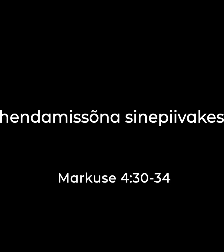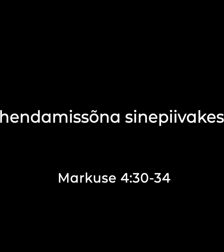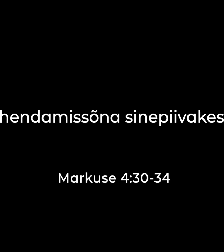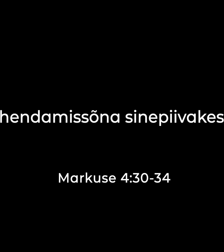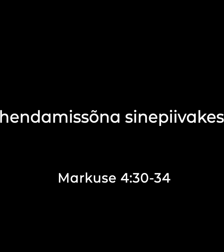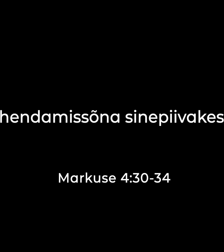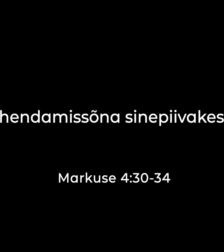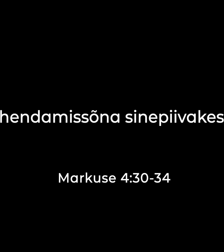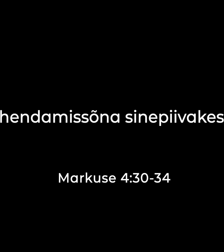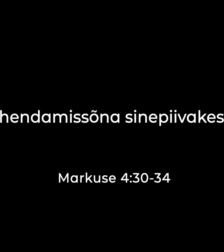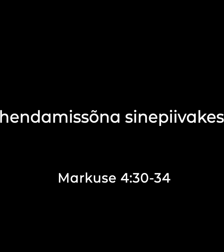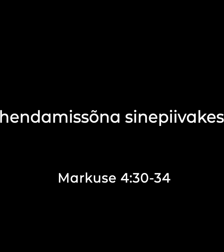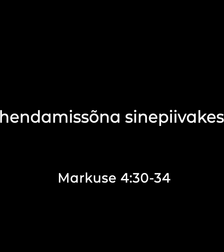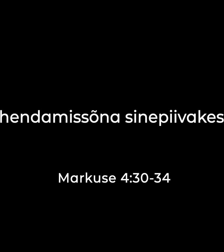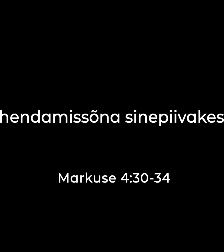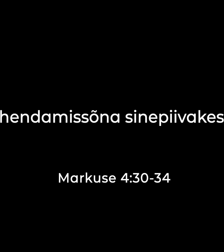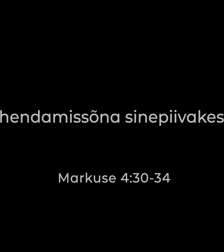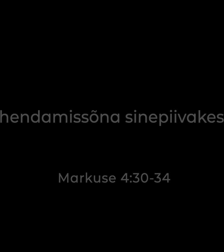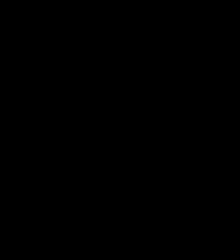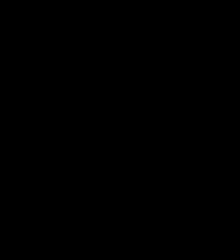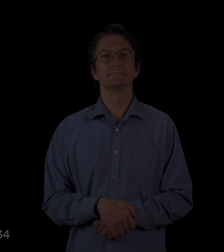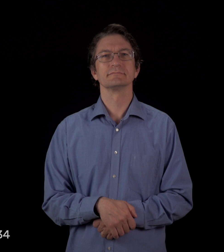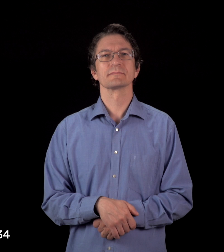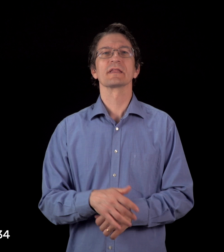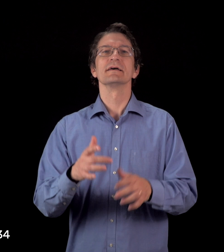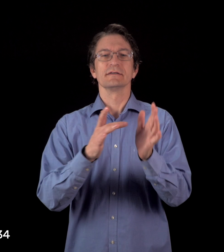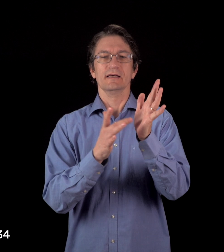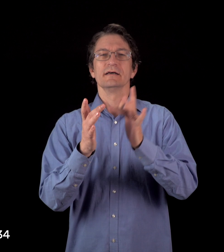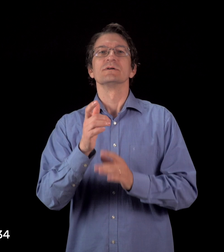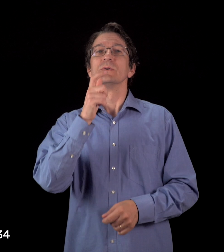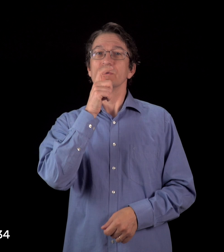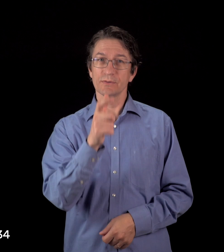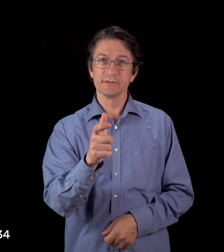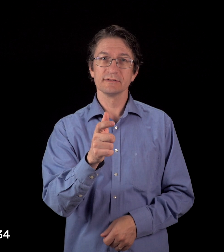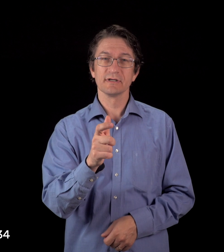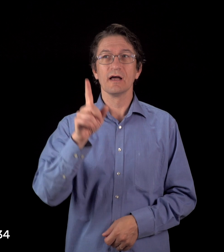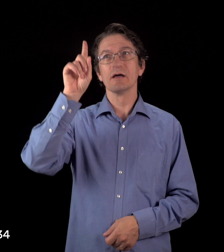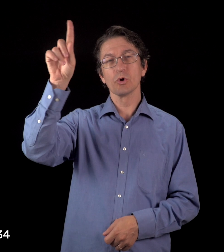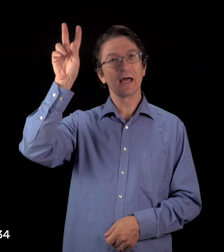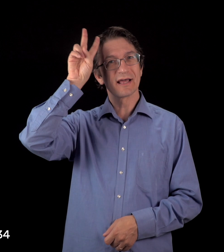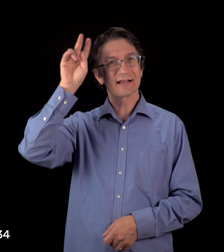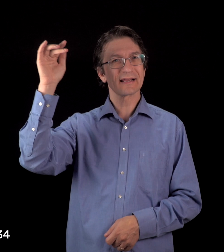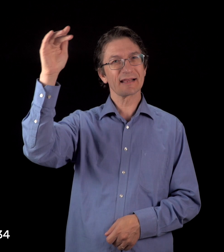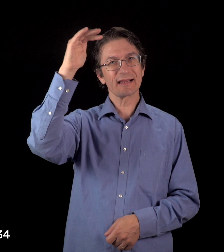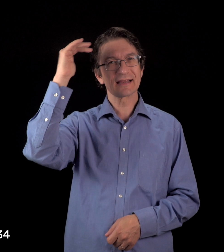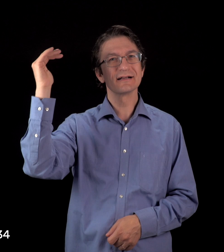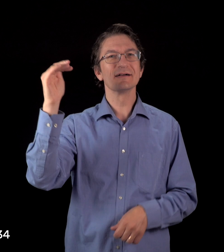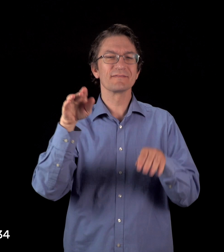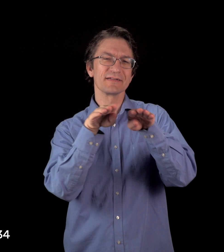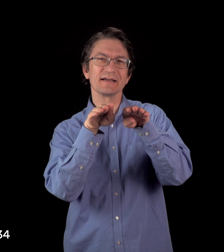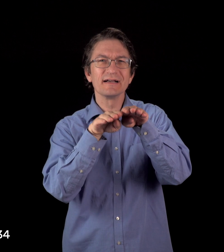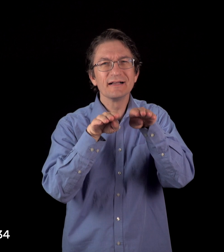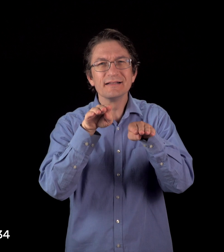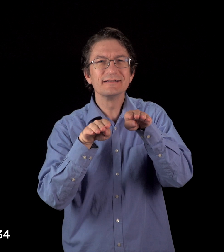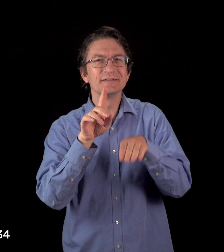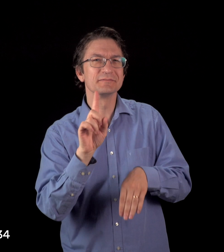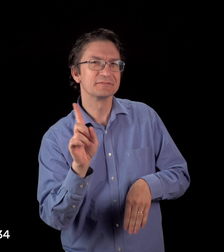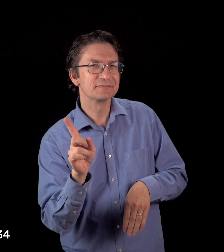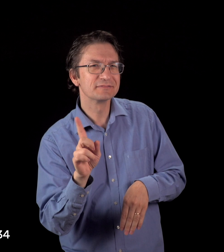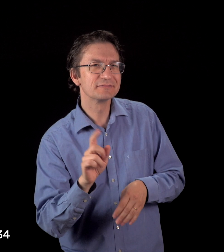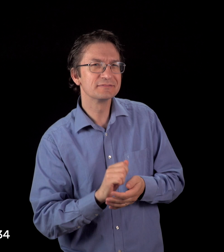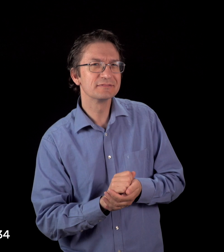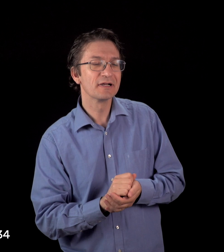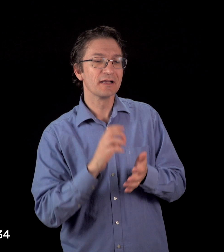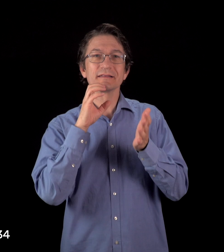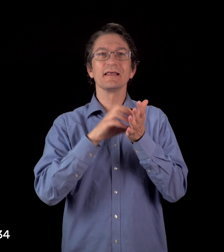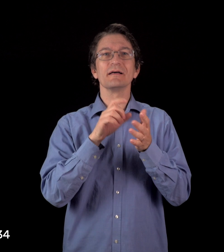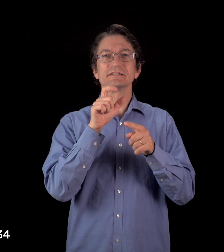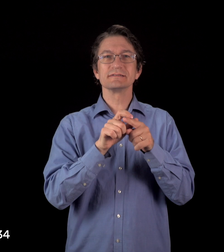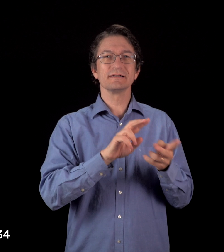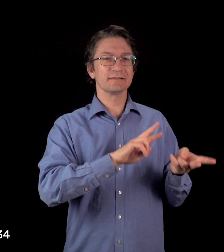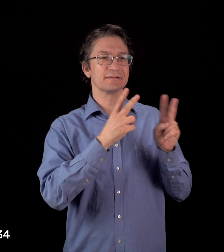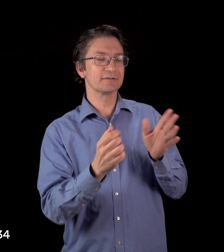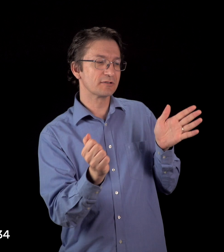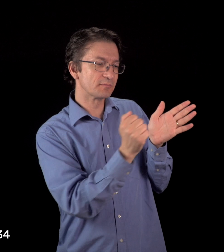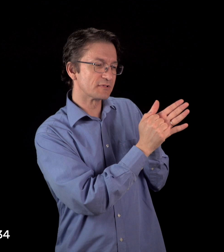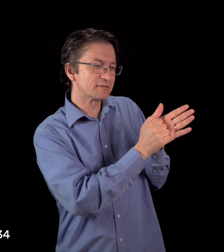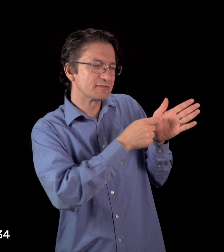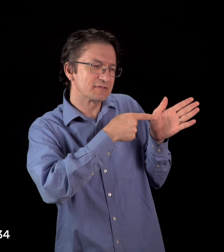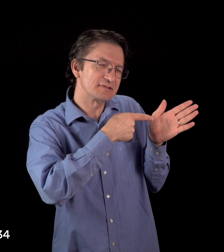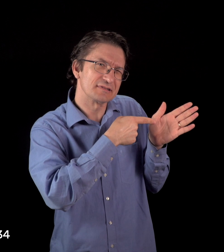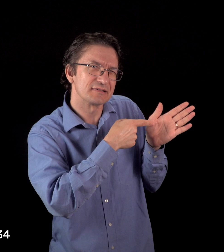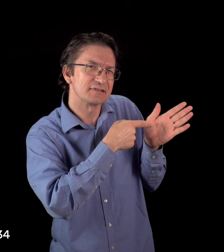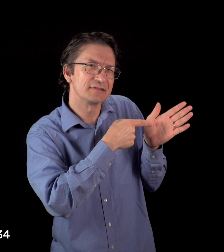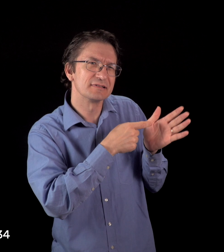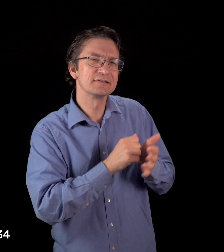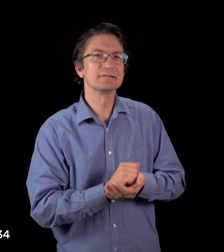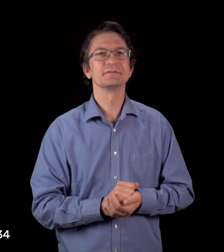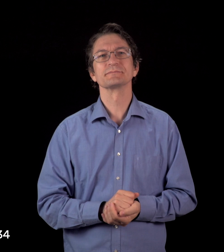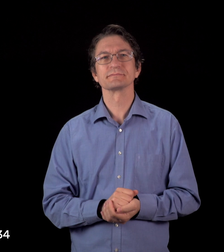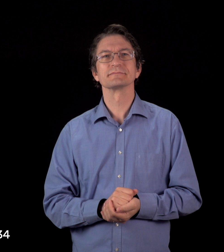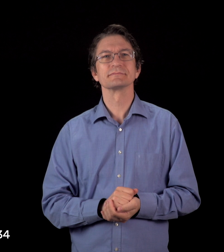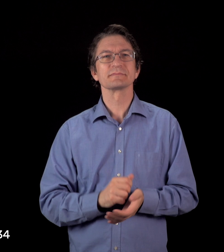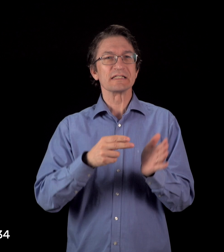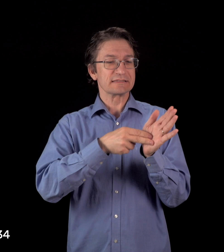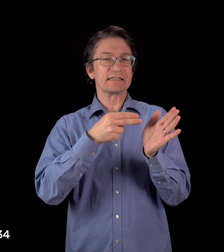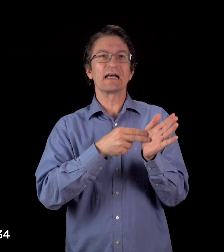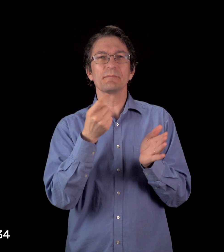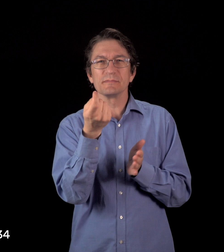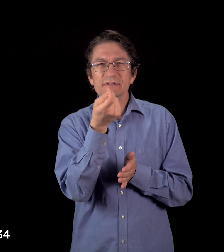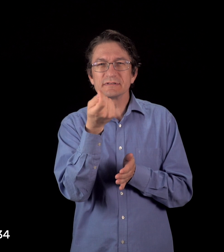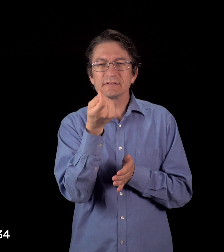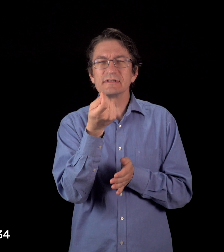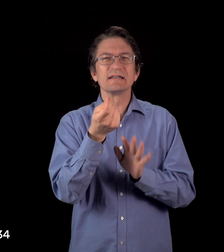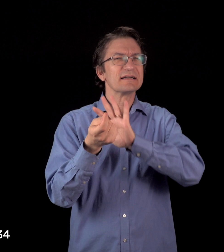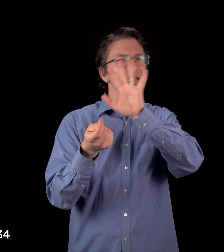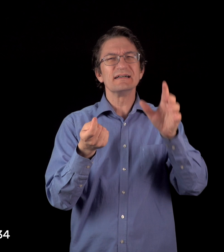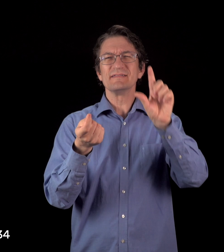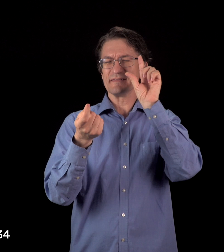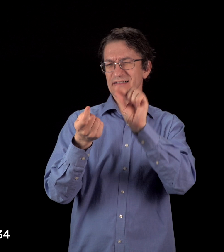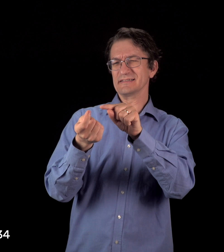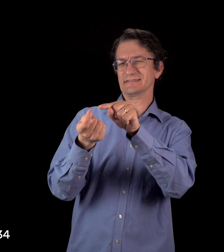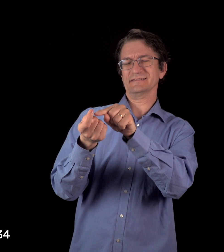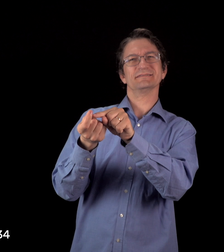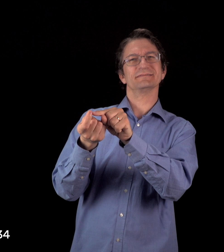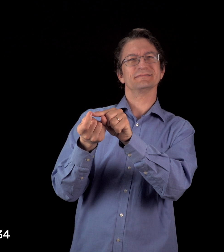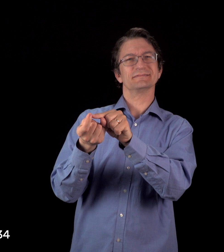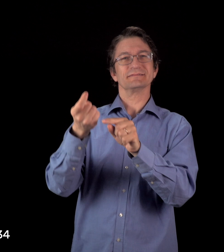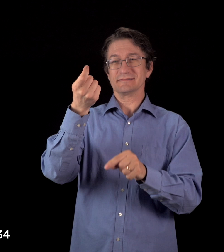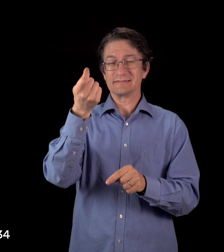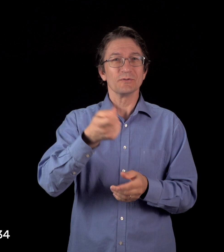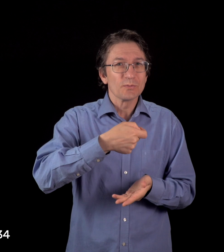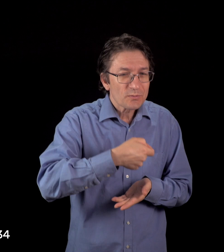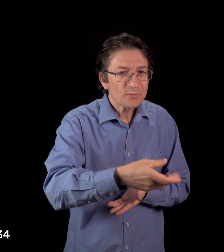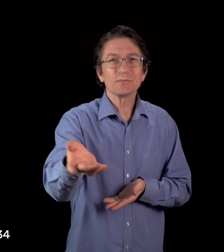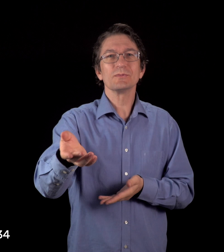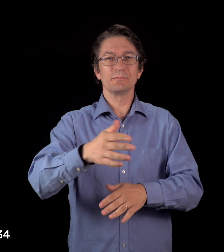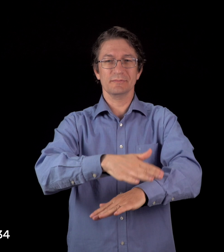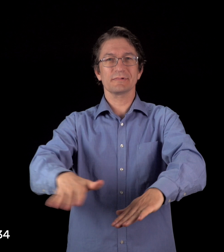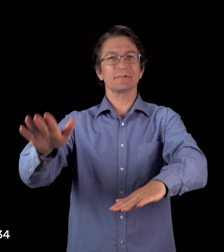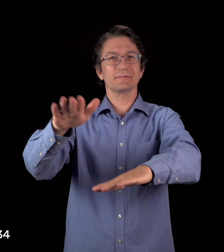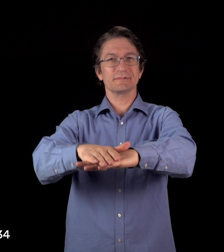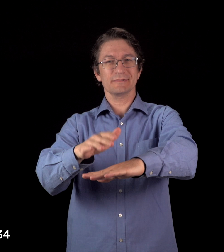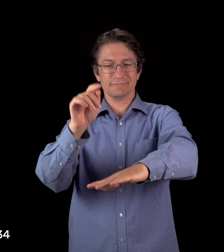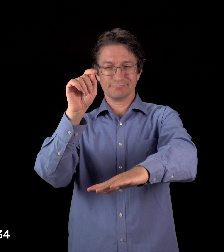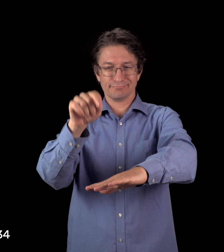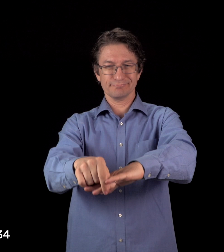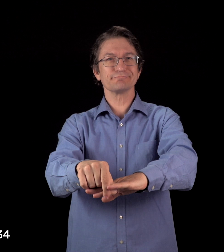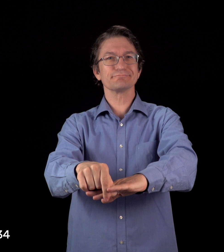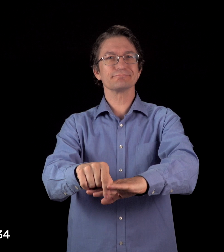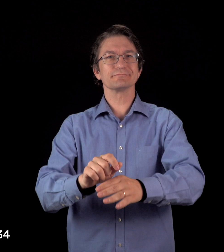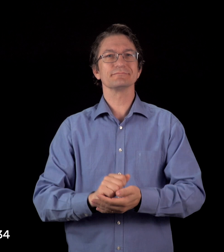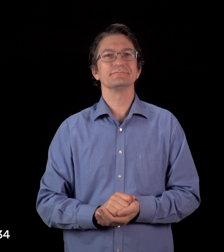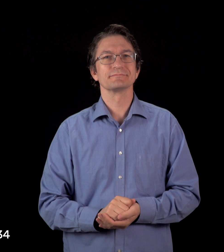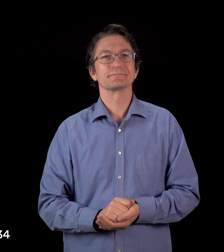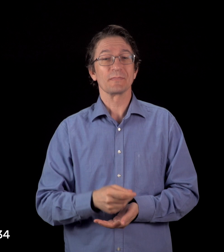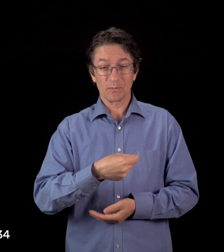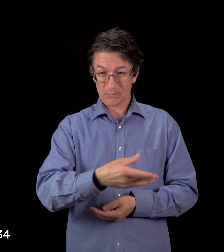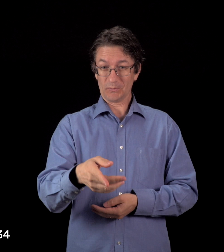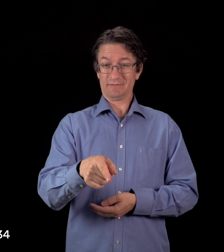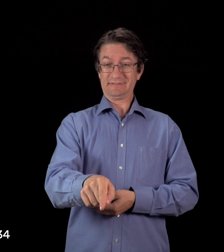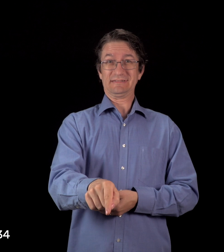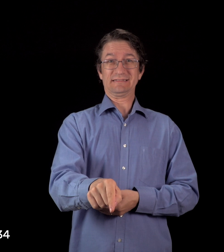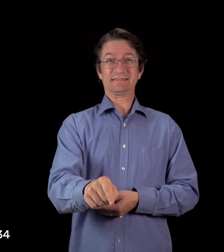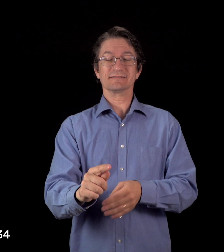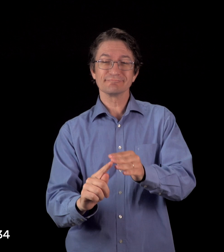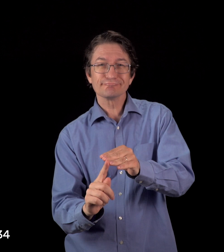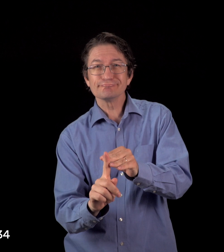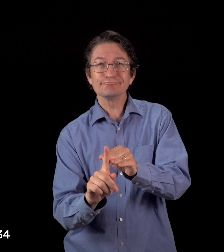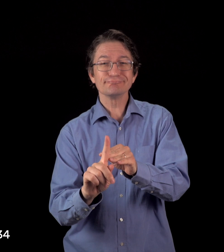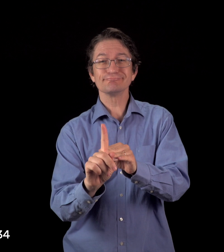Then He asked, “To what can we compare the kingdom of God? With what parable shall we present it? It is like a mustard seed, which is the smallest of all seeds sown upon the earth.